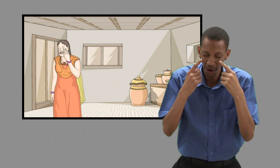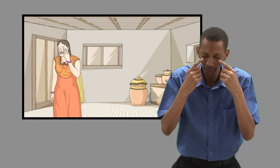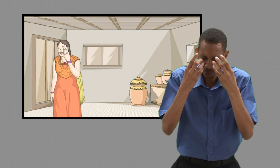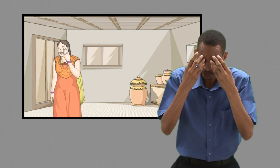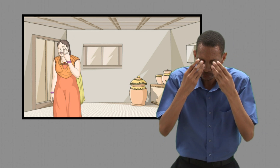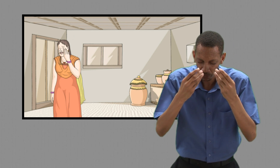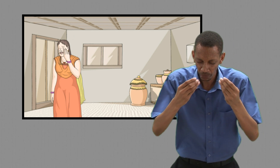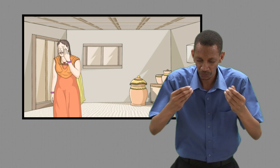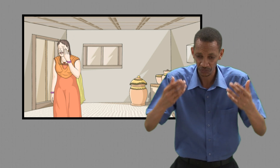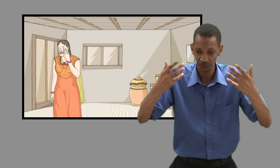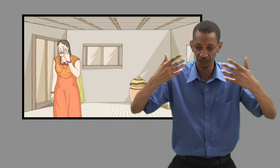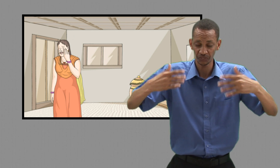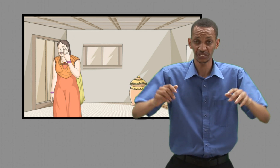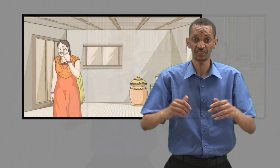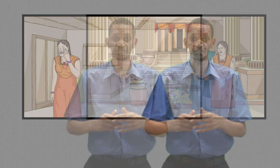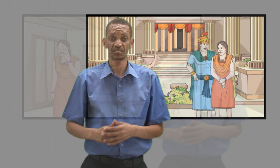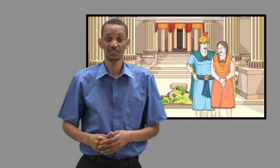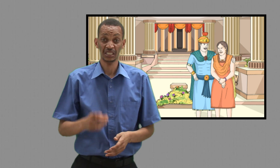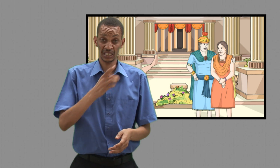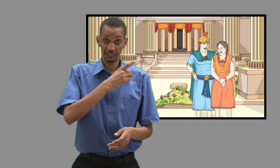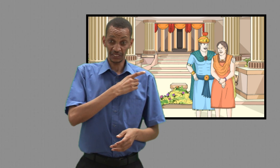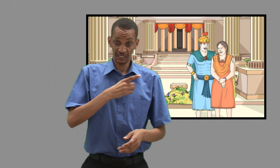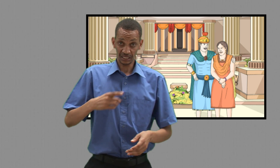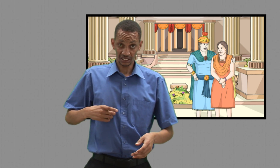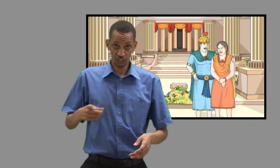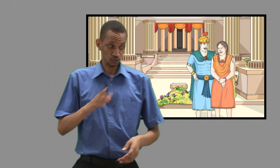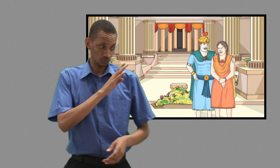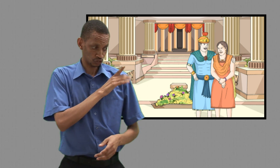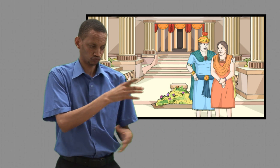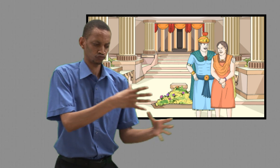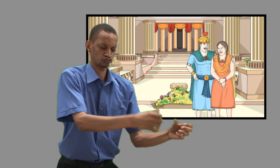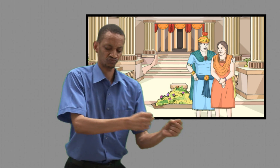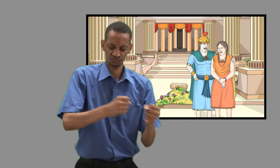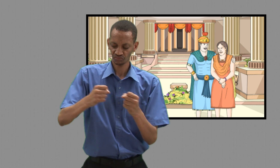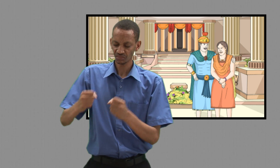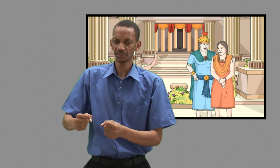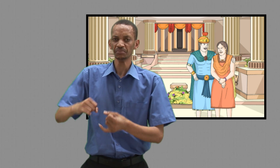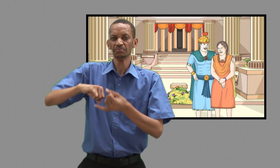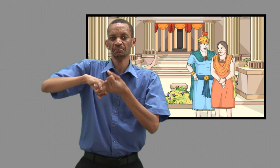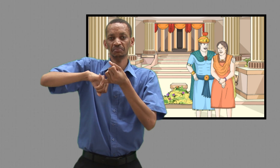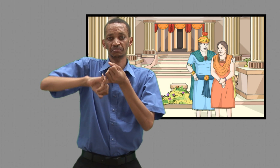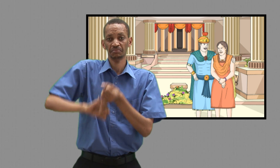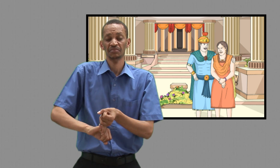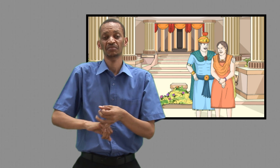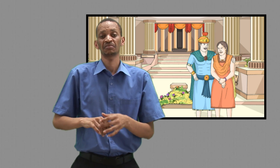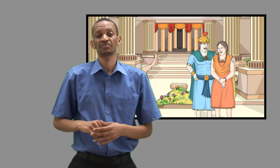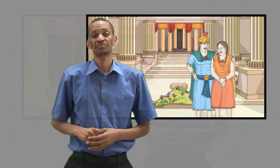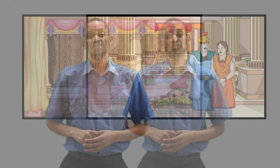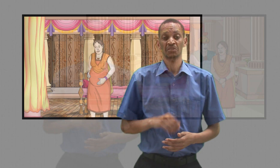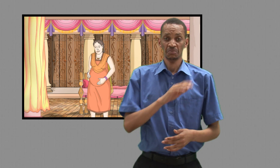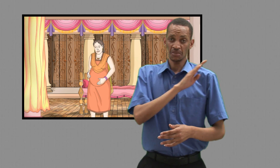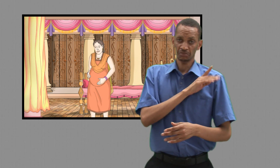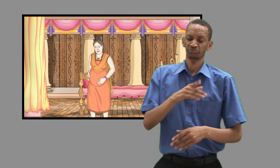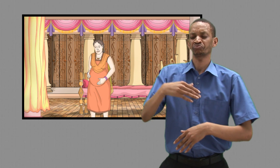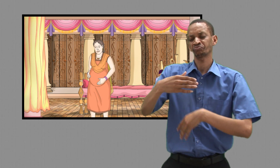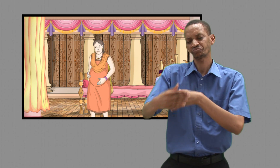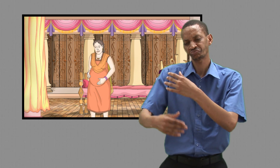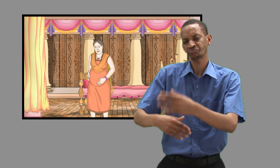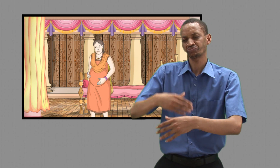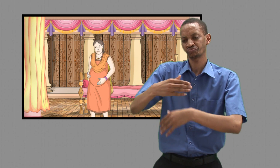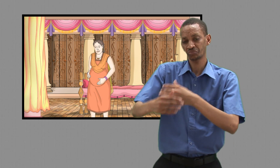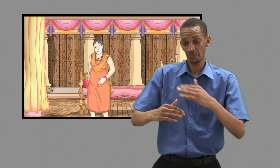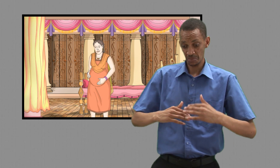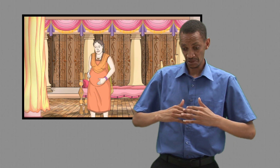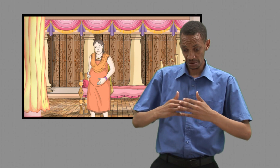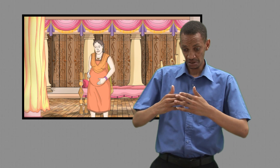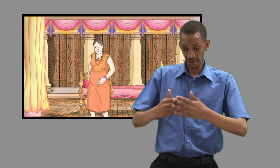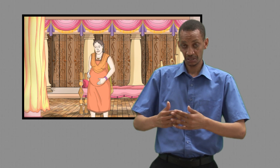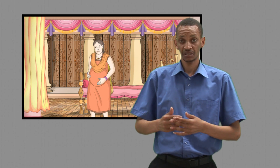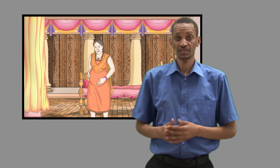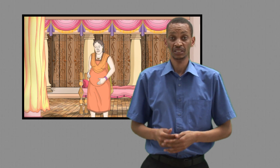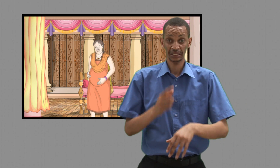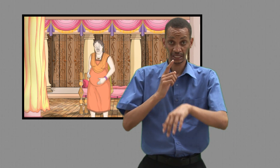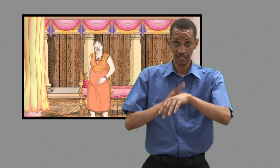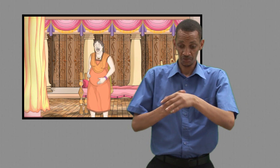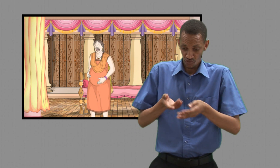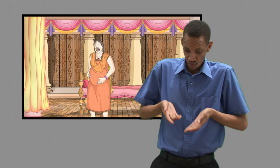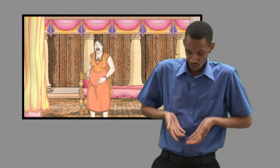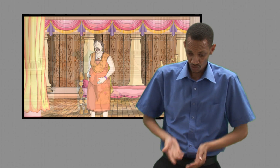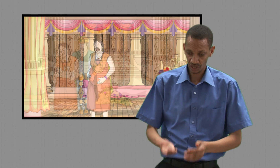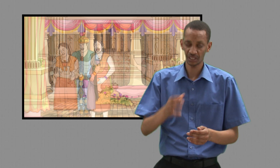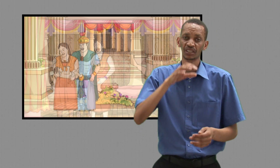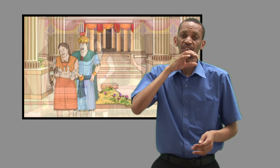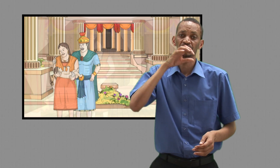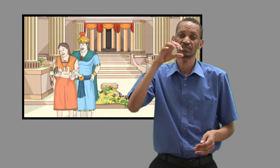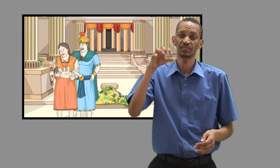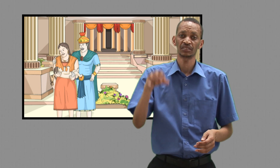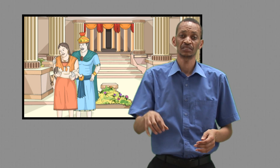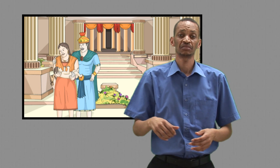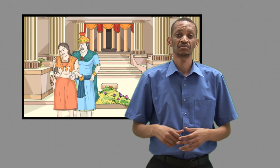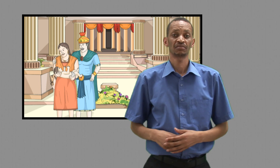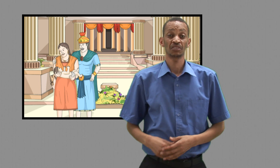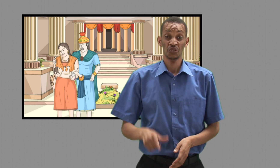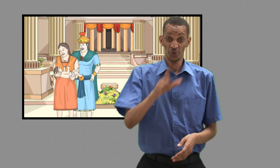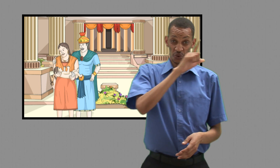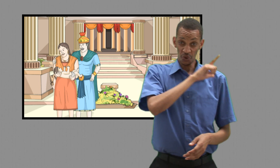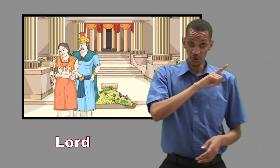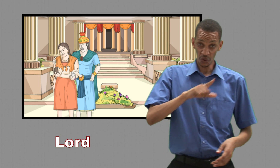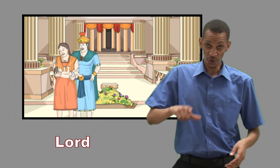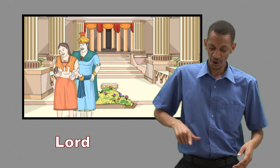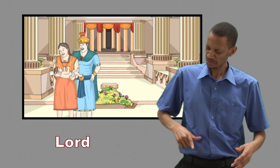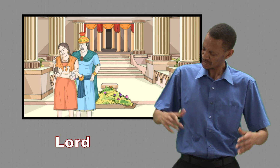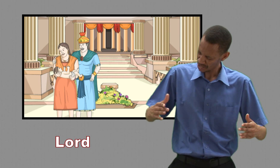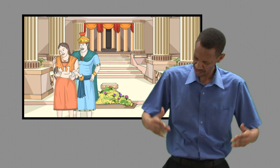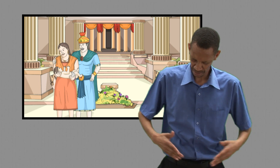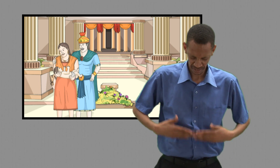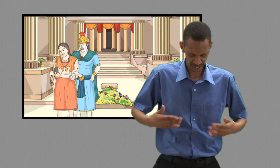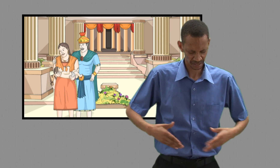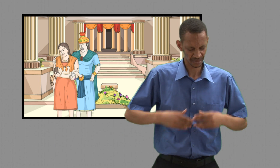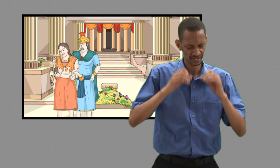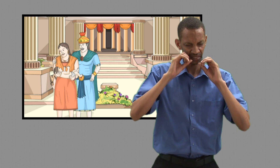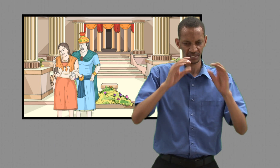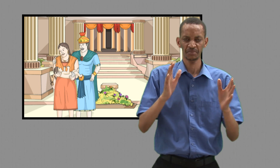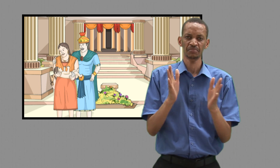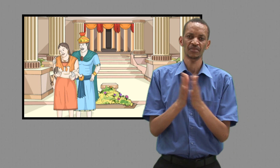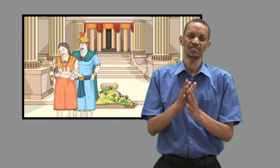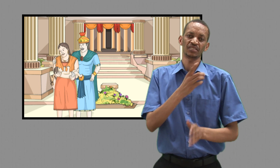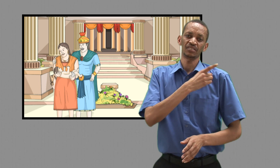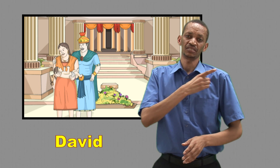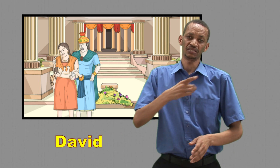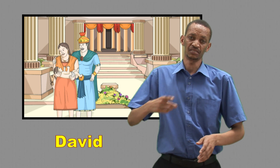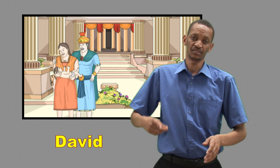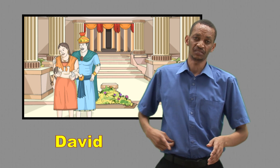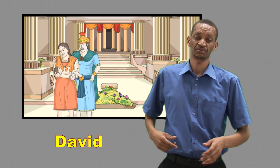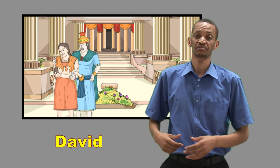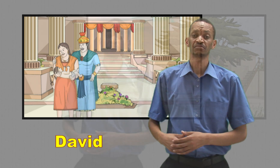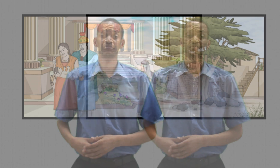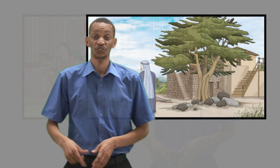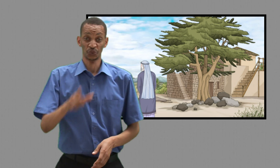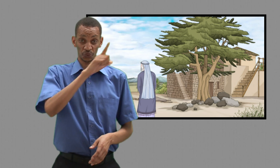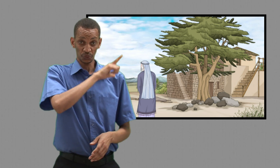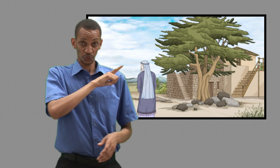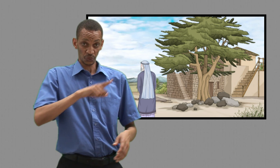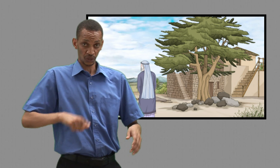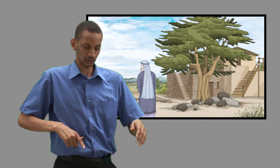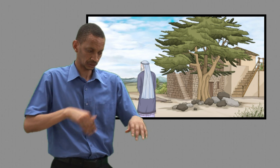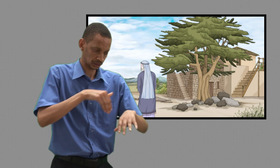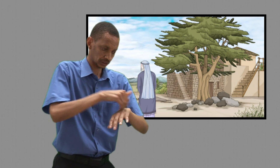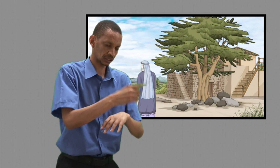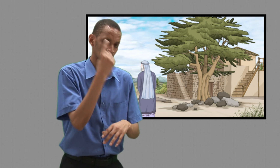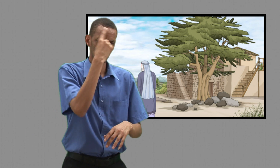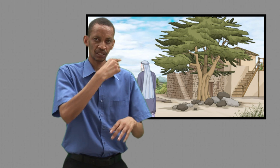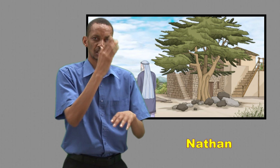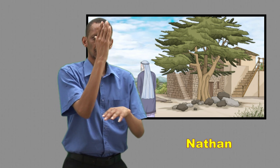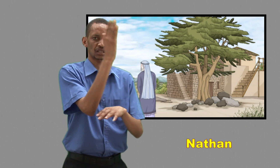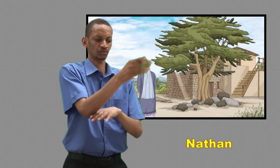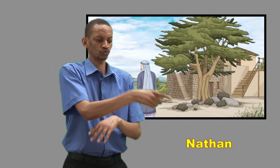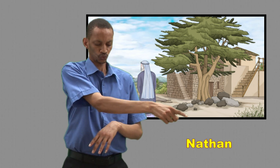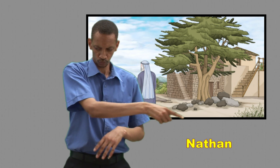And when the time of mourning was over, David had her brought to his house, and she became his wife and bore him a son. But the thing that David had done was evil in the sight of the LORD.